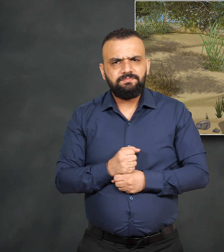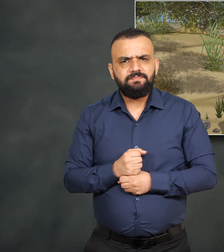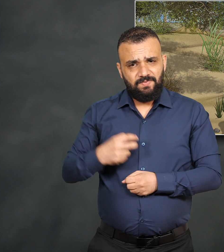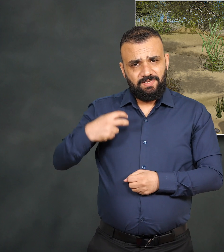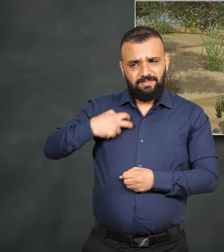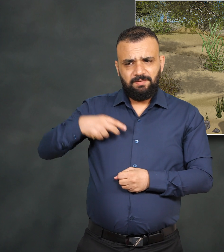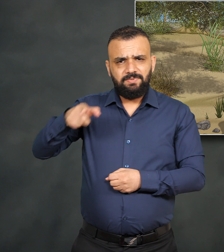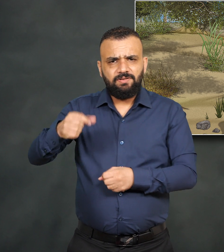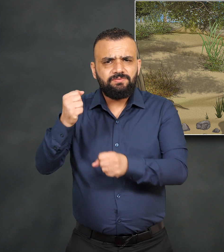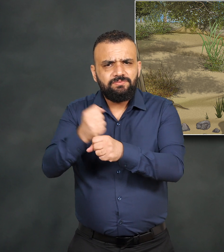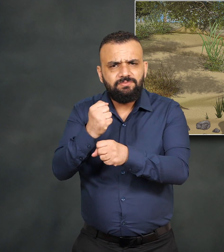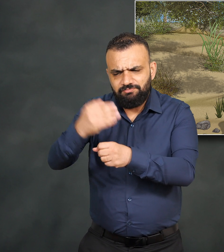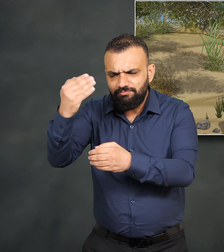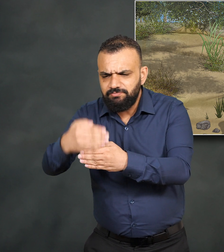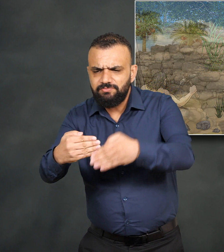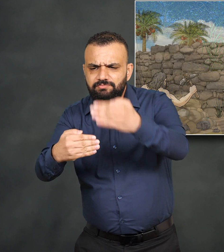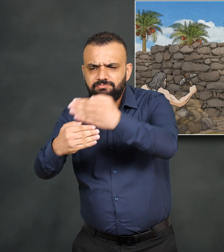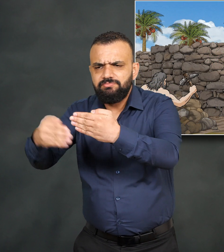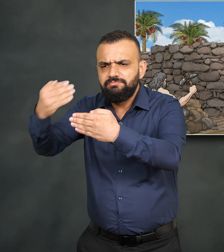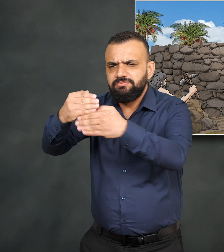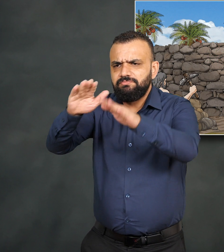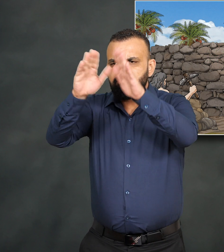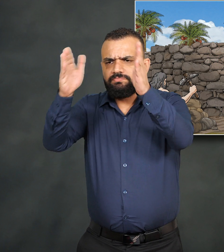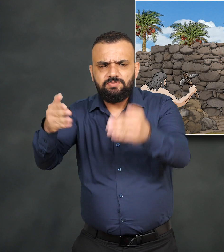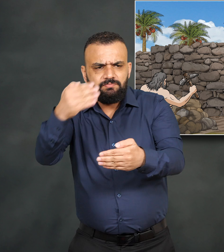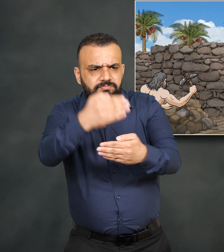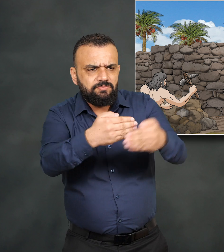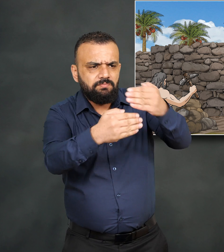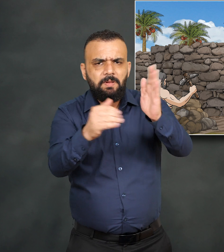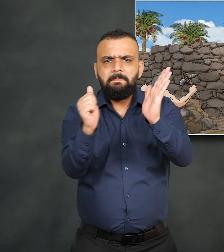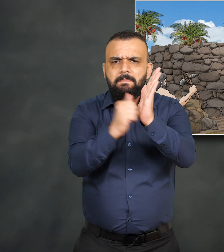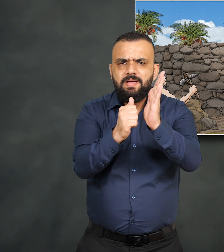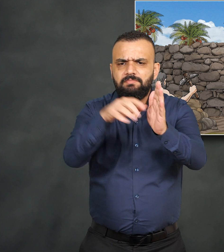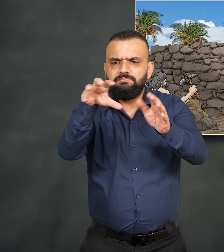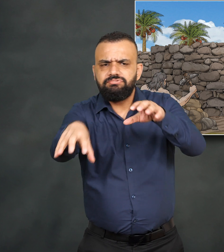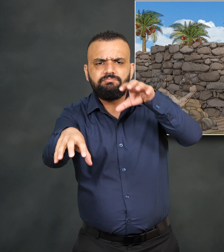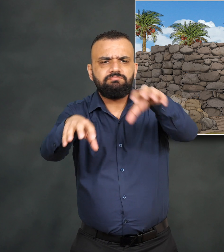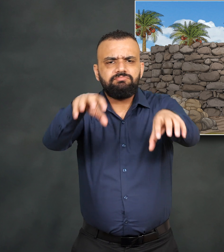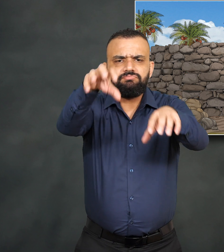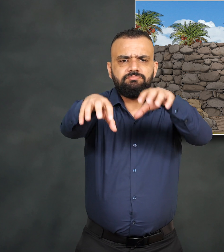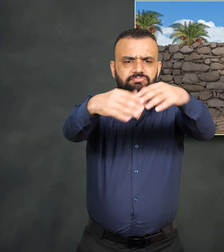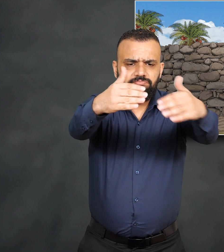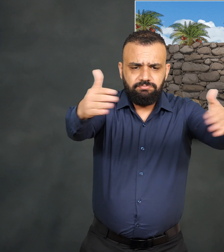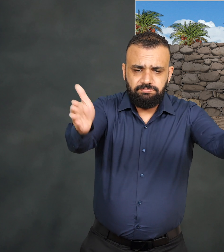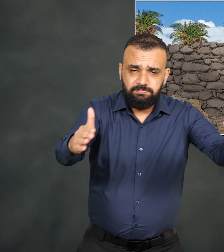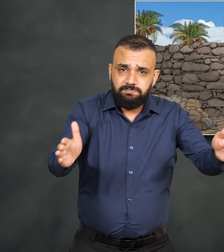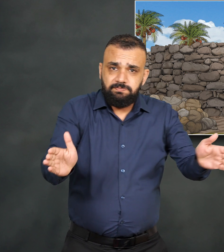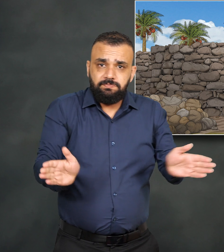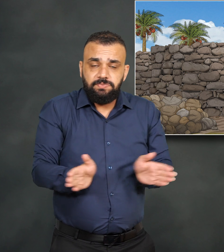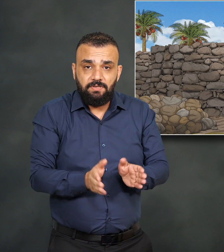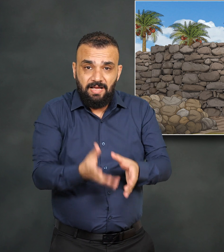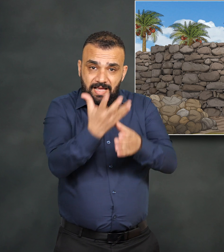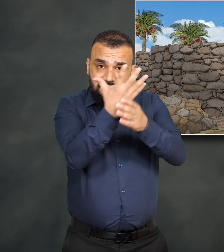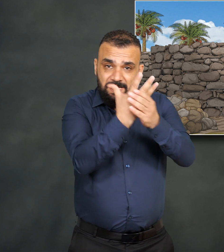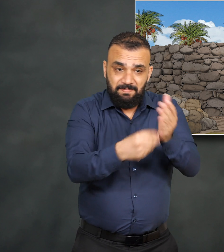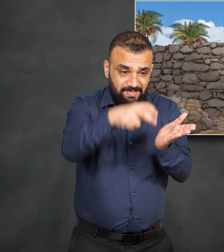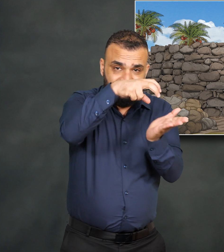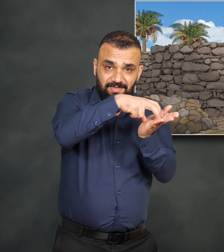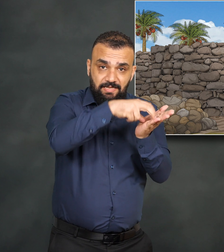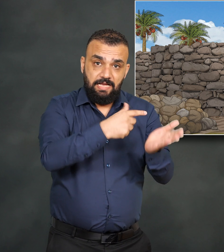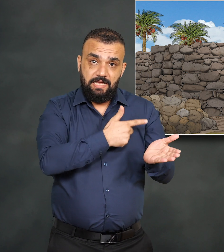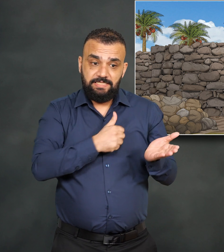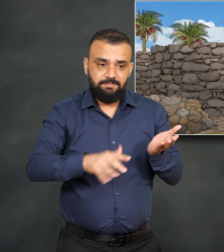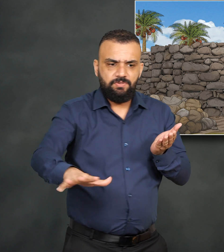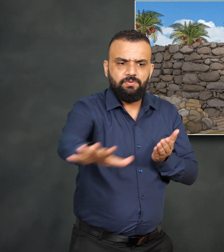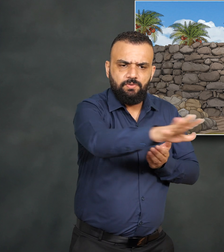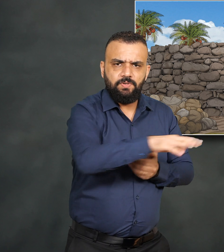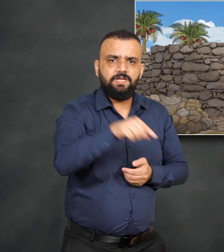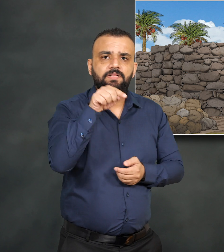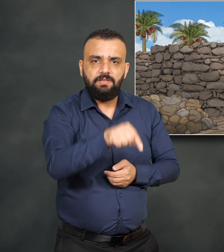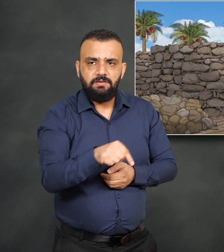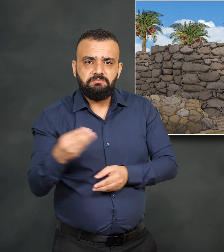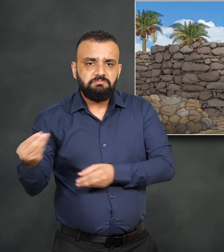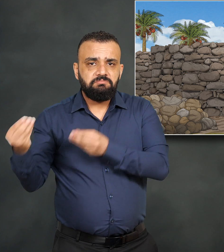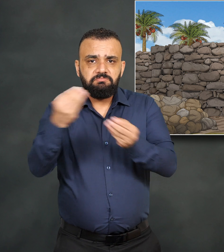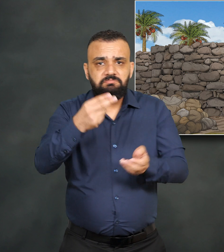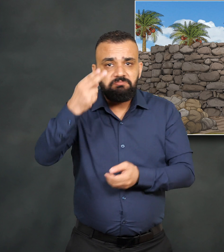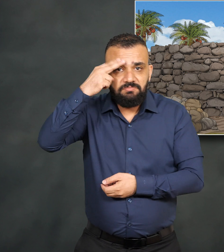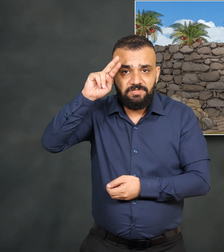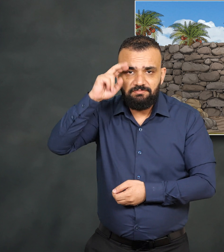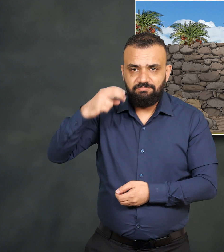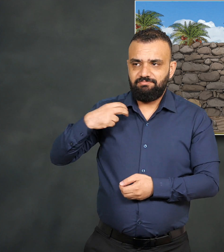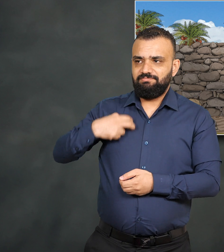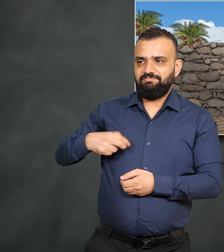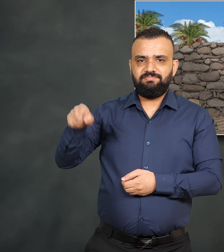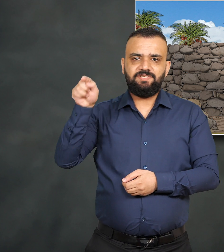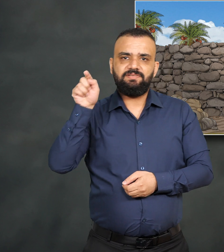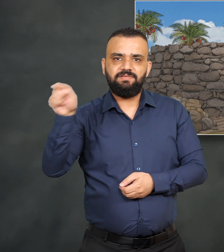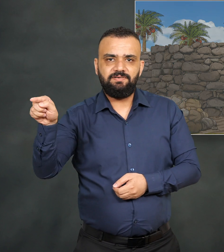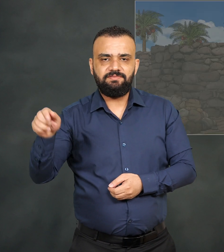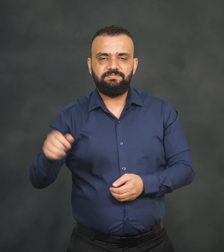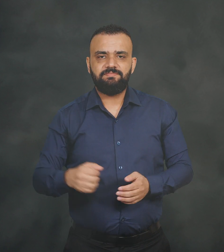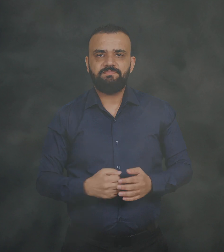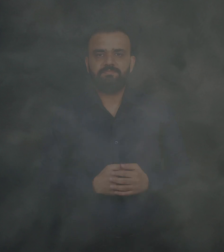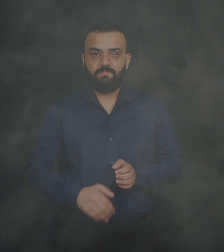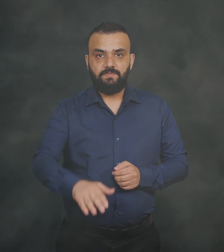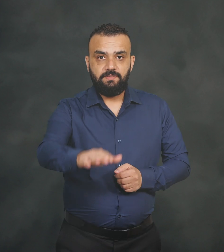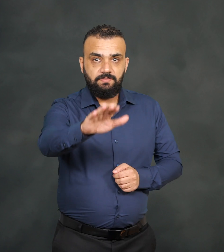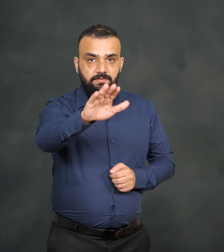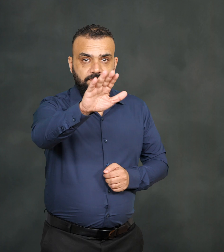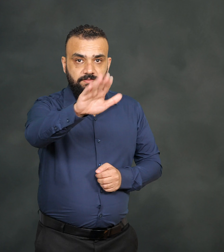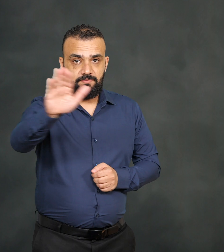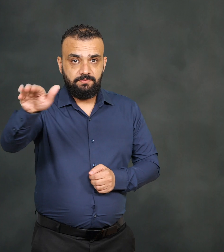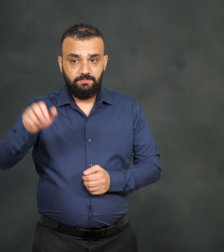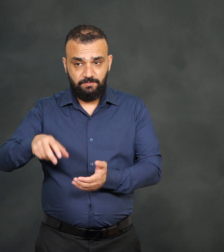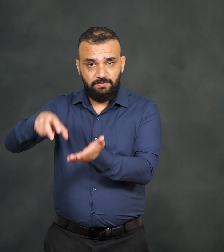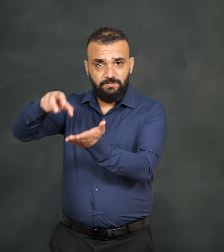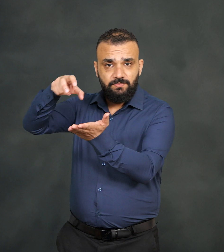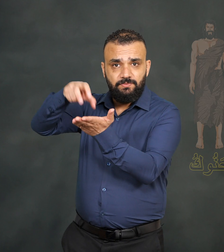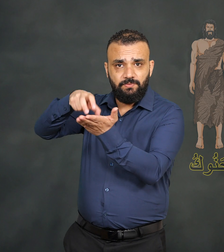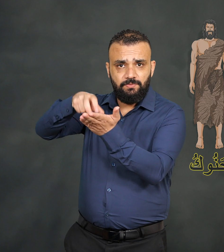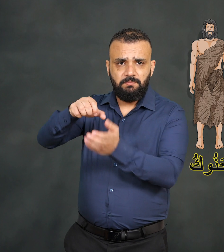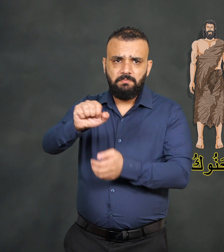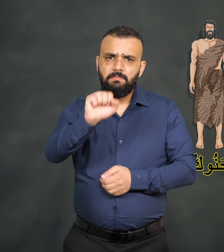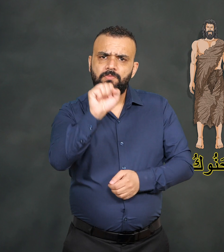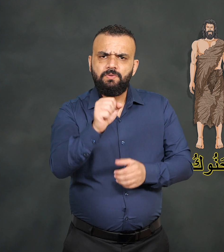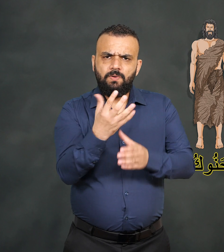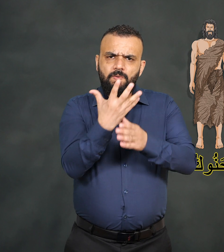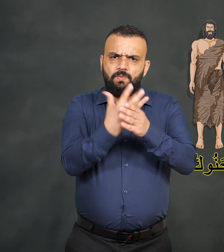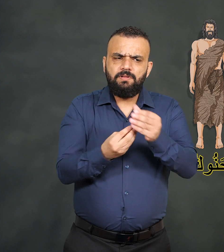Then Cain built a city and named it after his son Enoch.